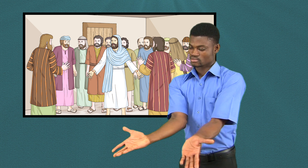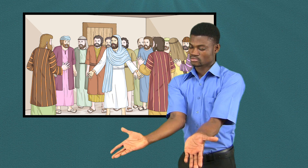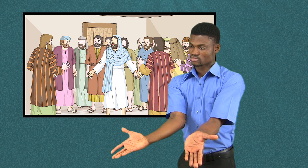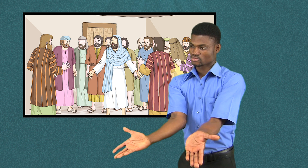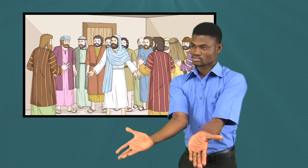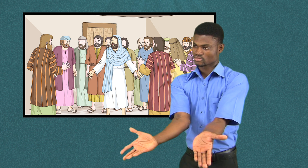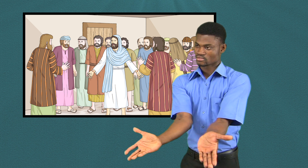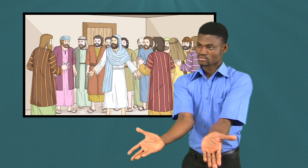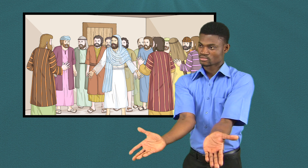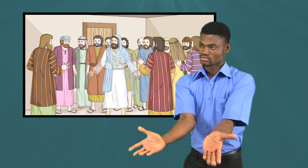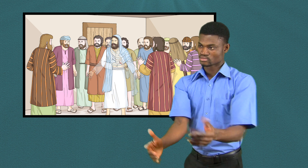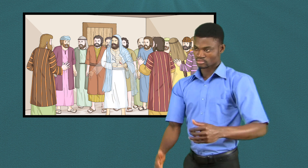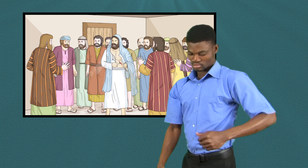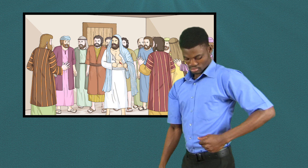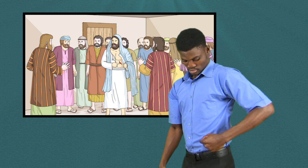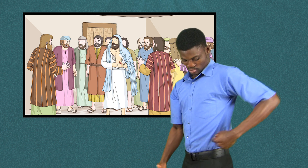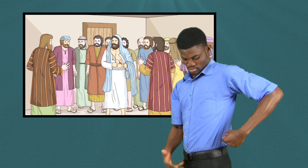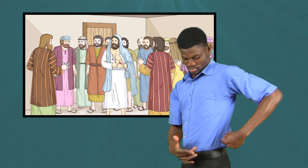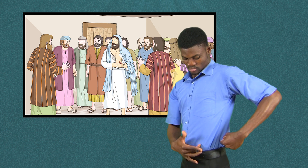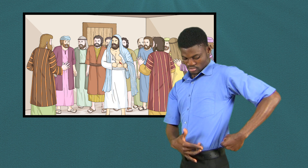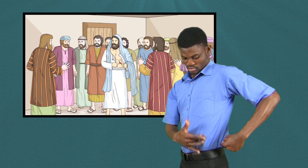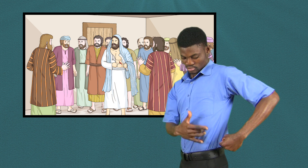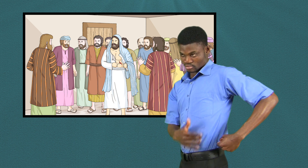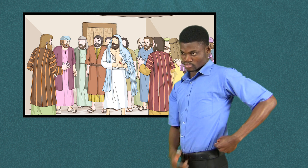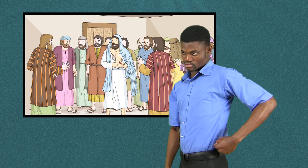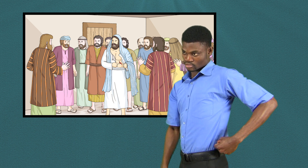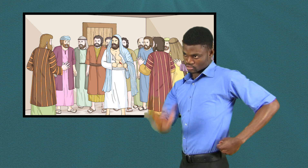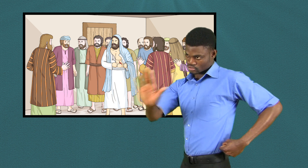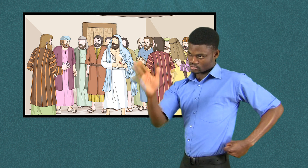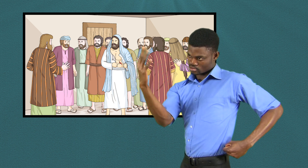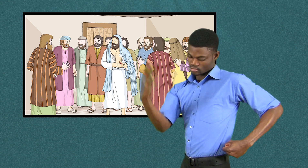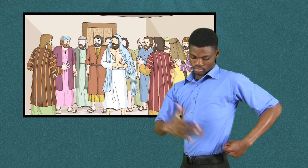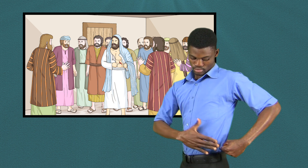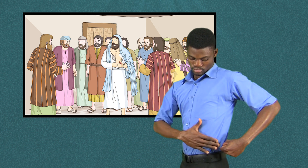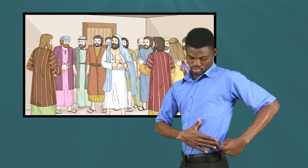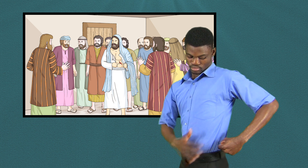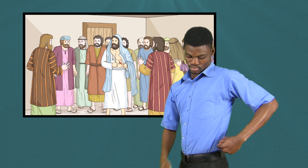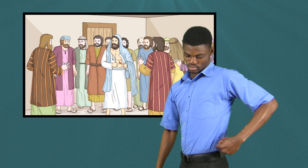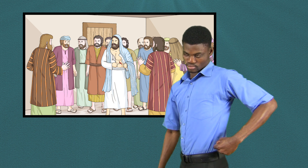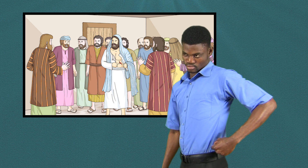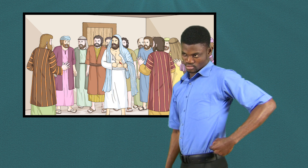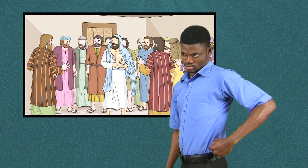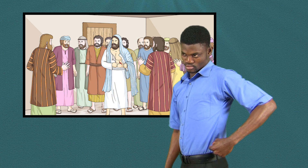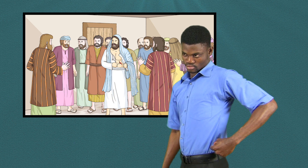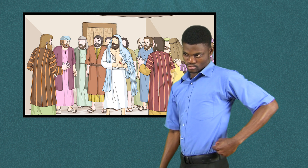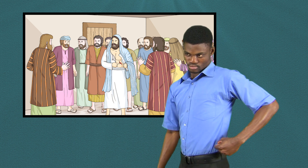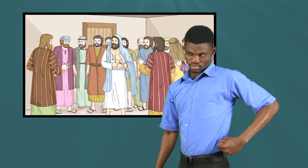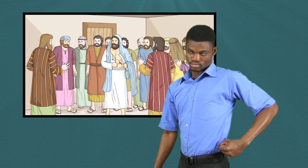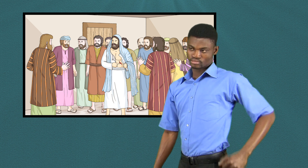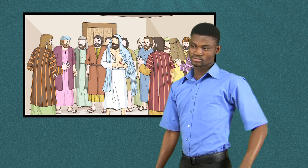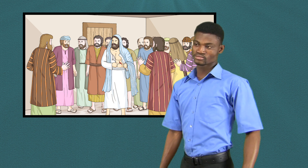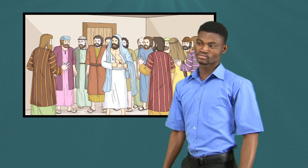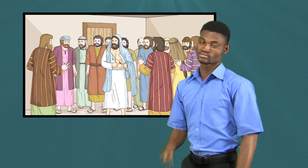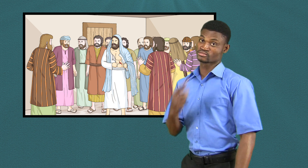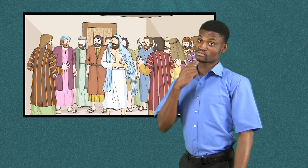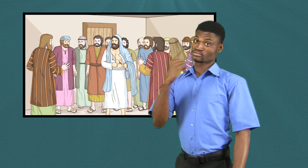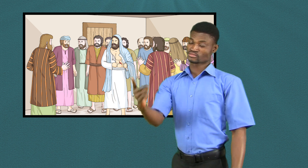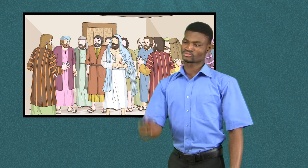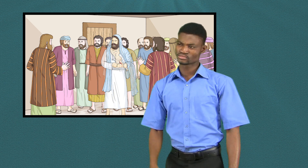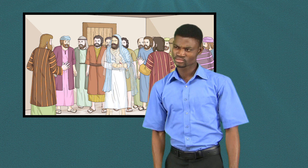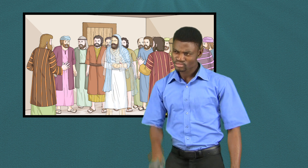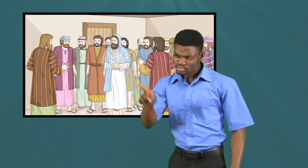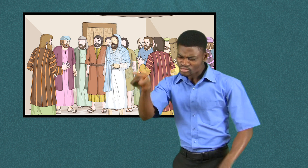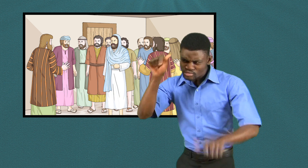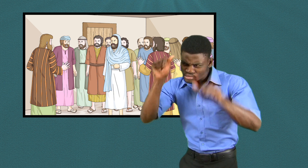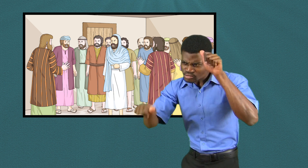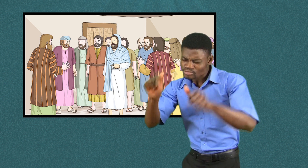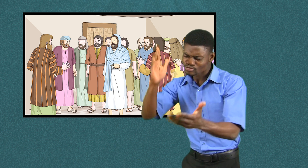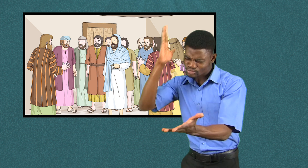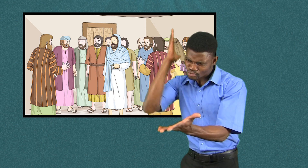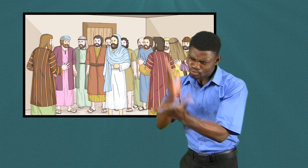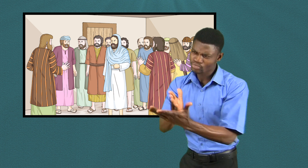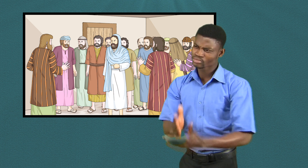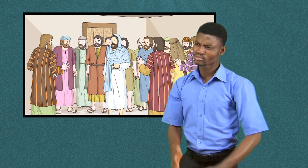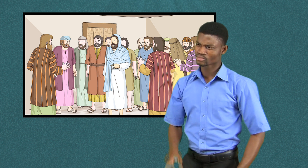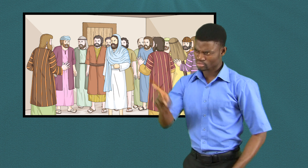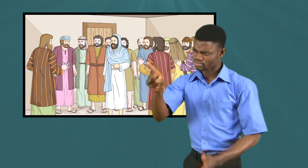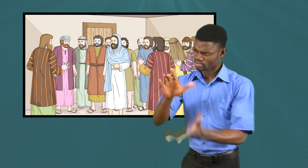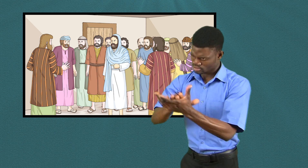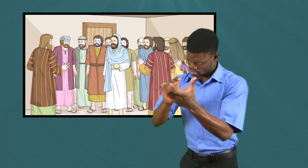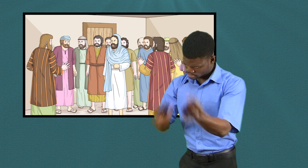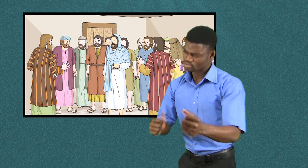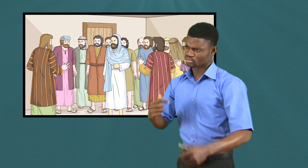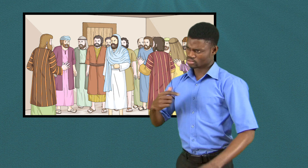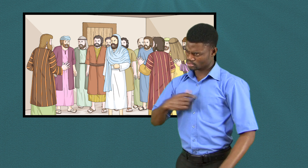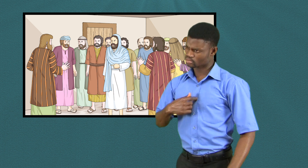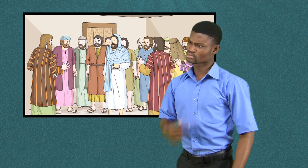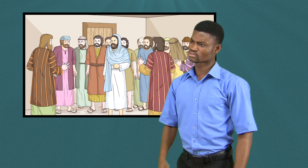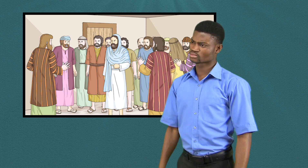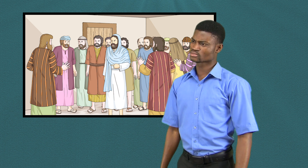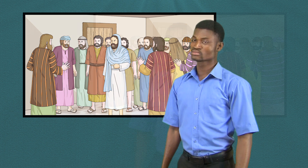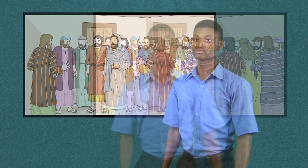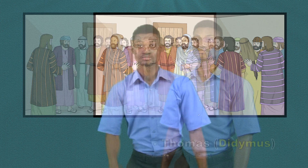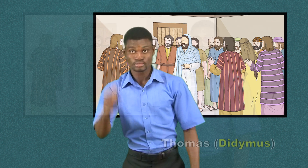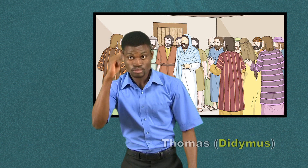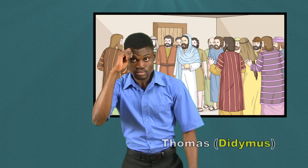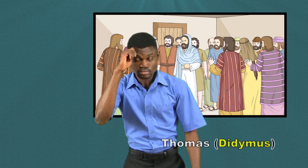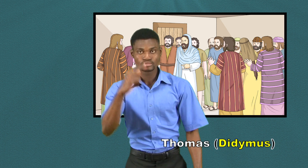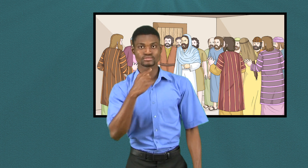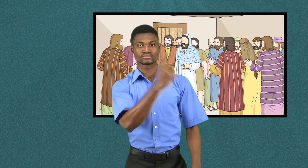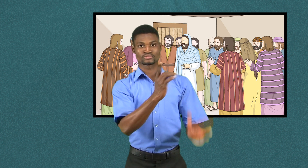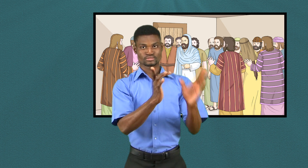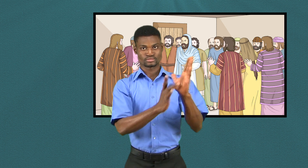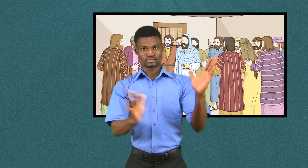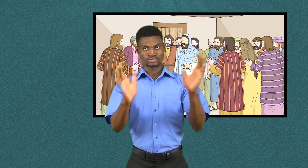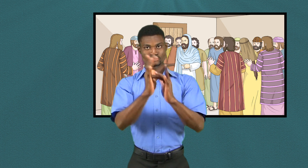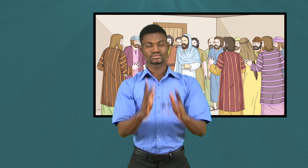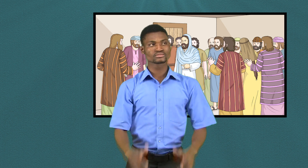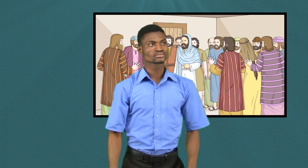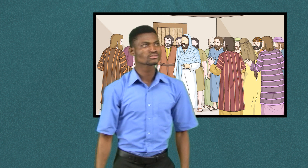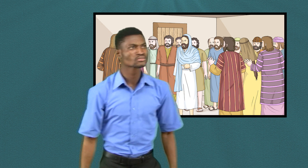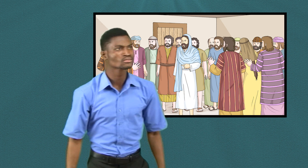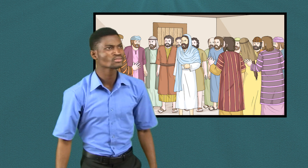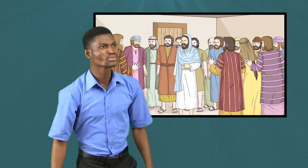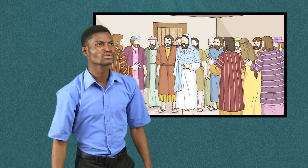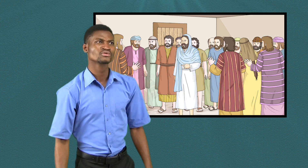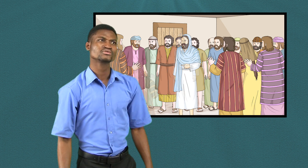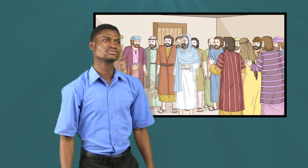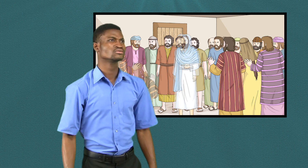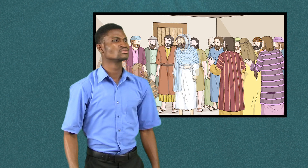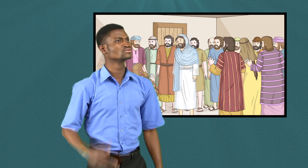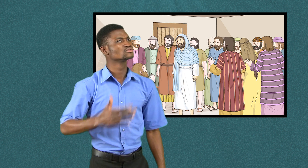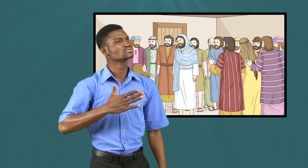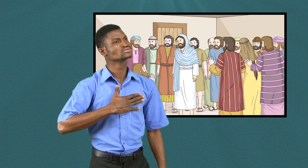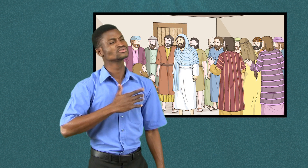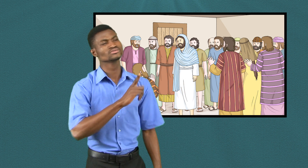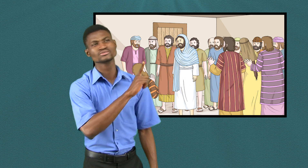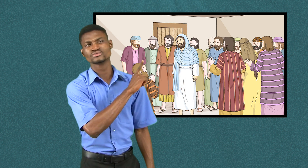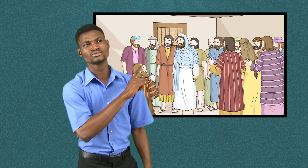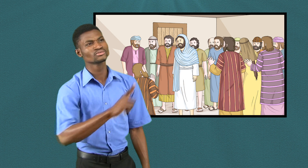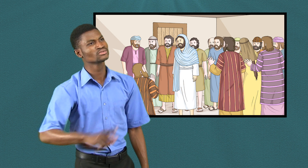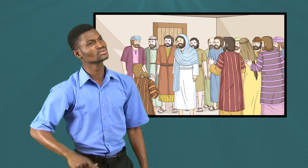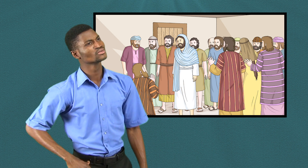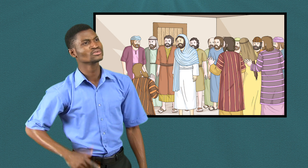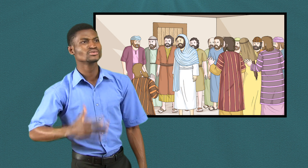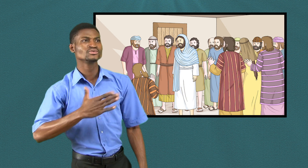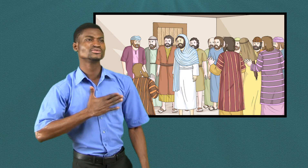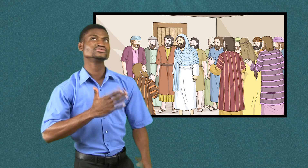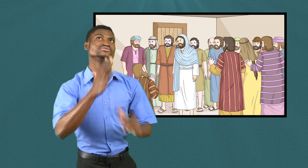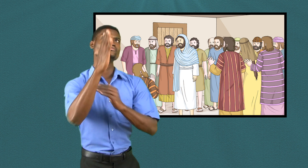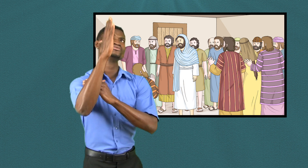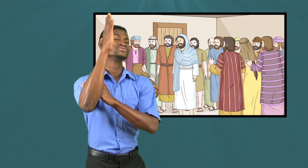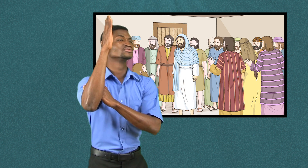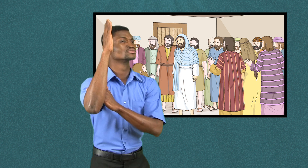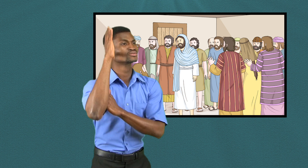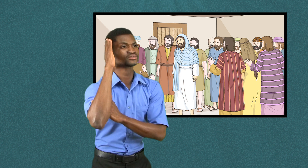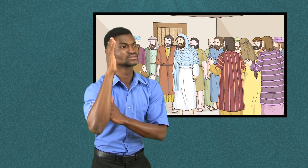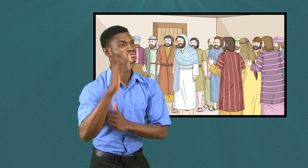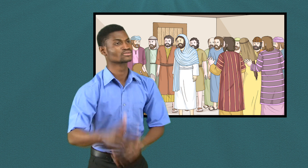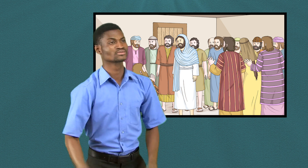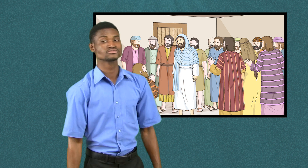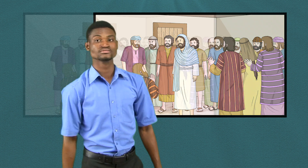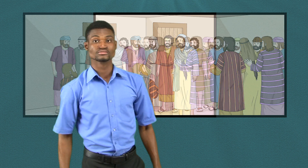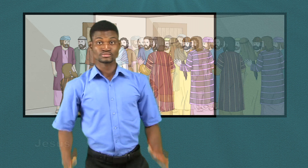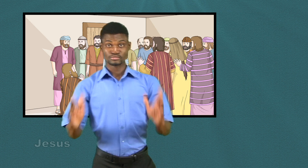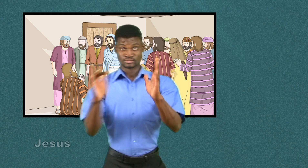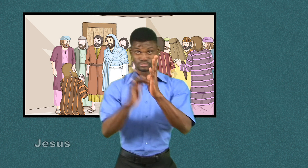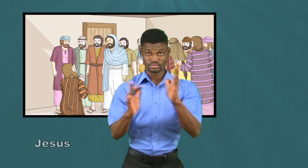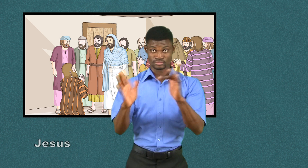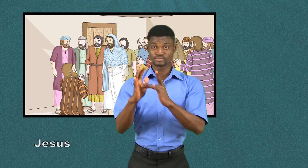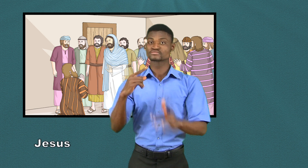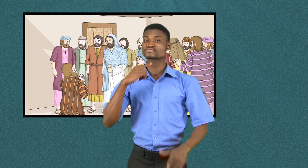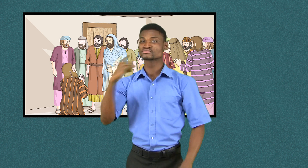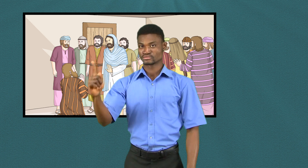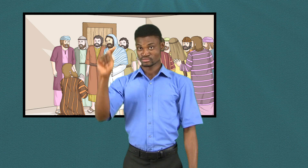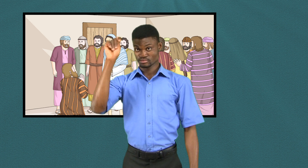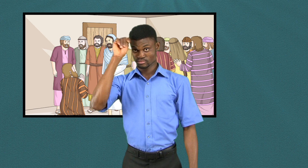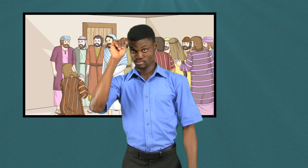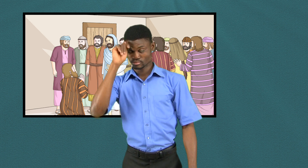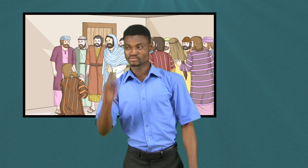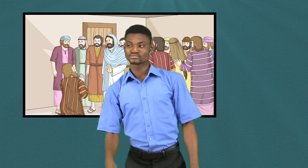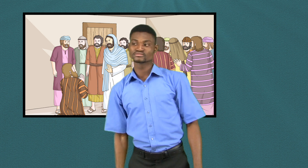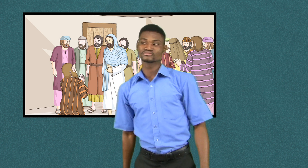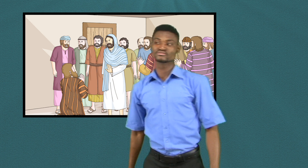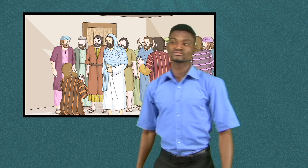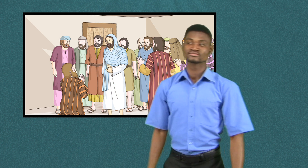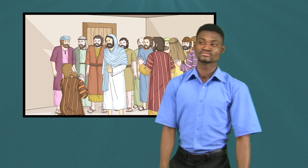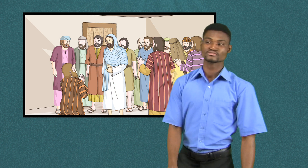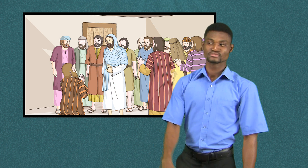Reach out your hand and put it into My side. Stop doubting and believe.” Thomas replied, “My Lord and my God!”